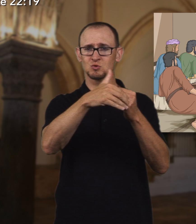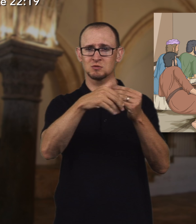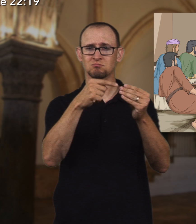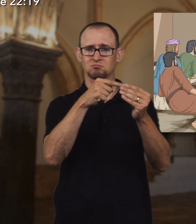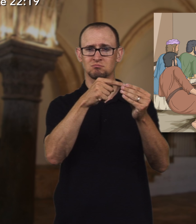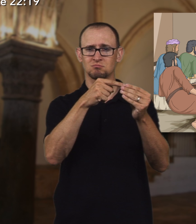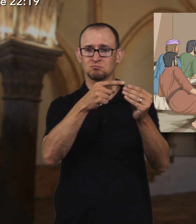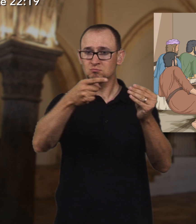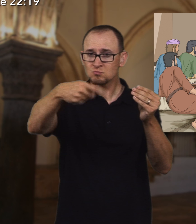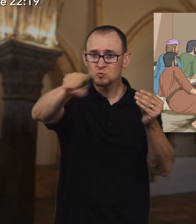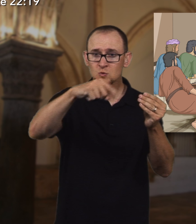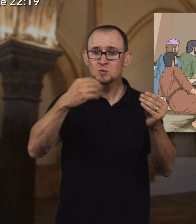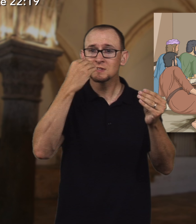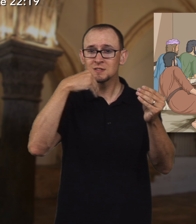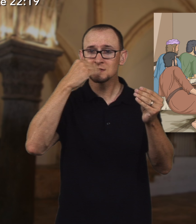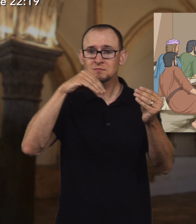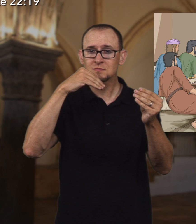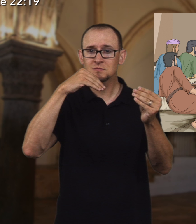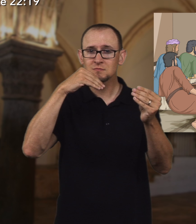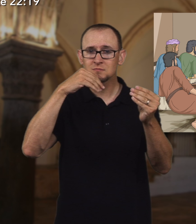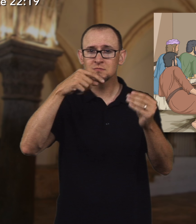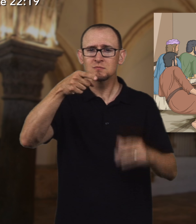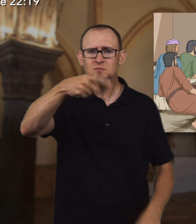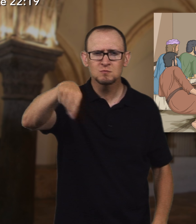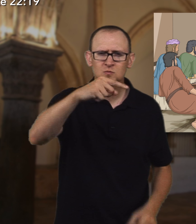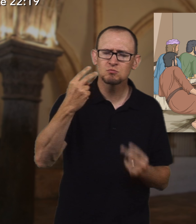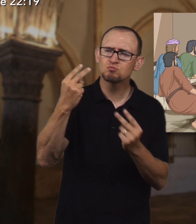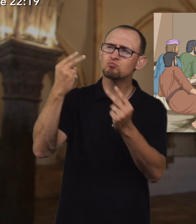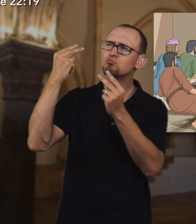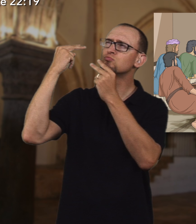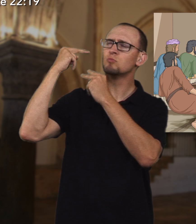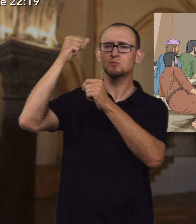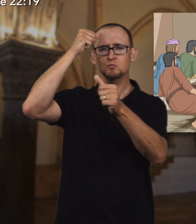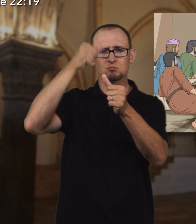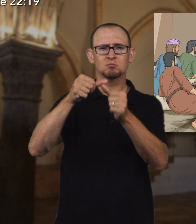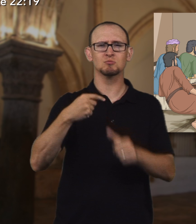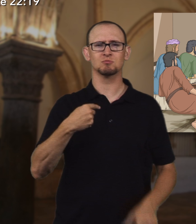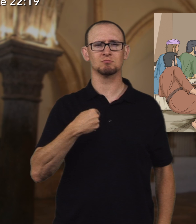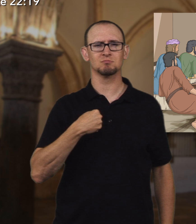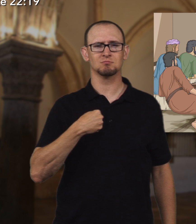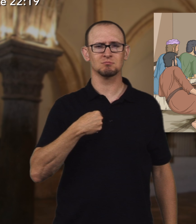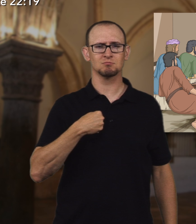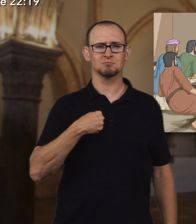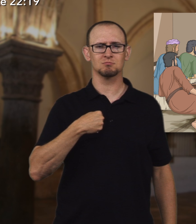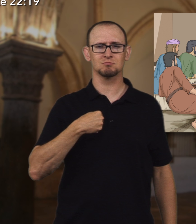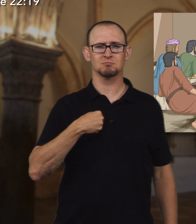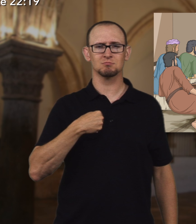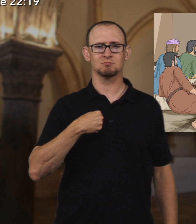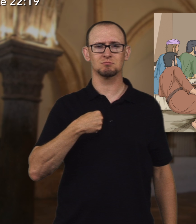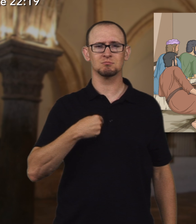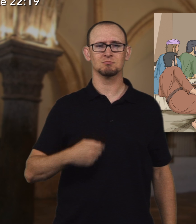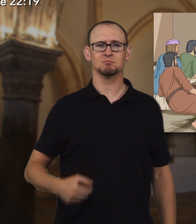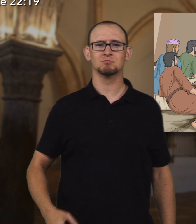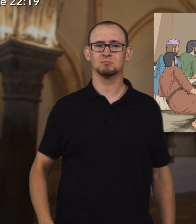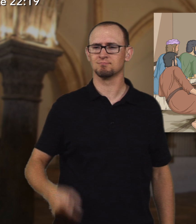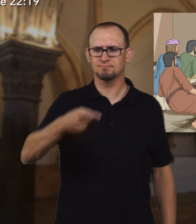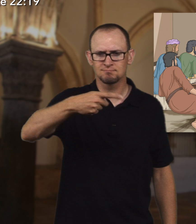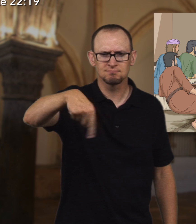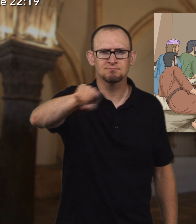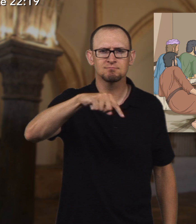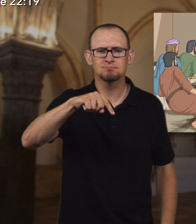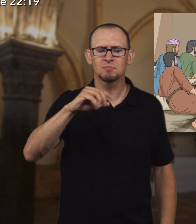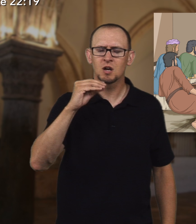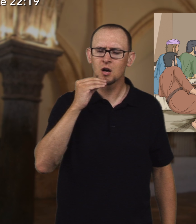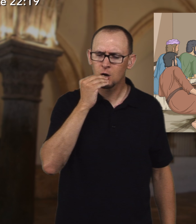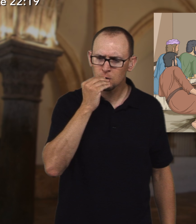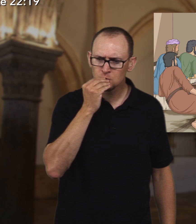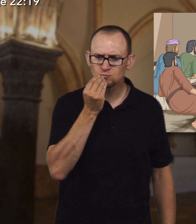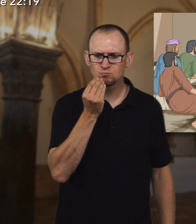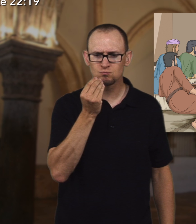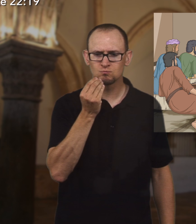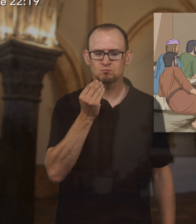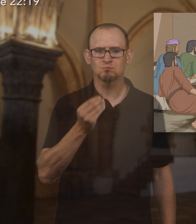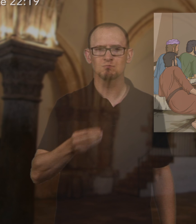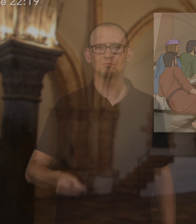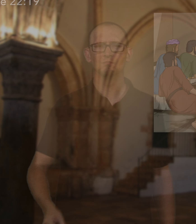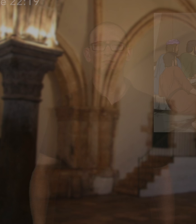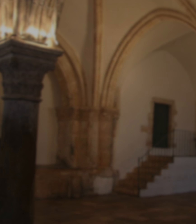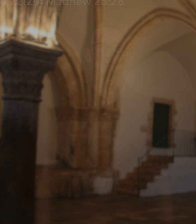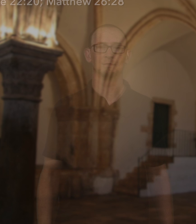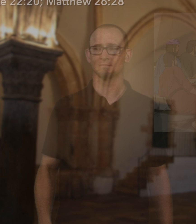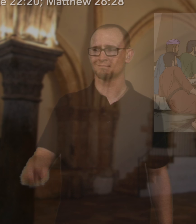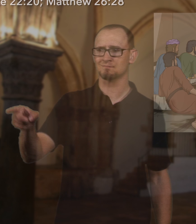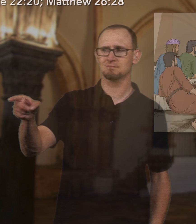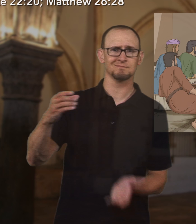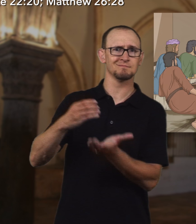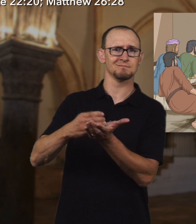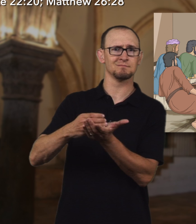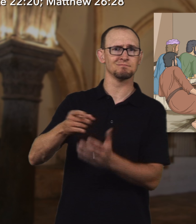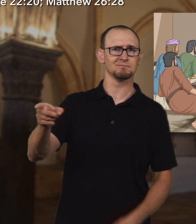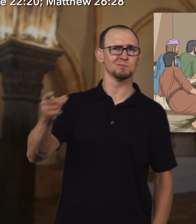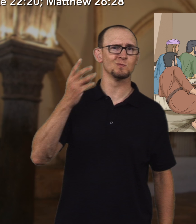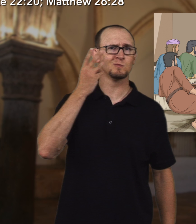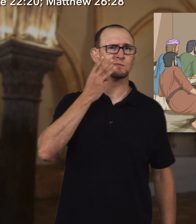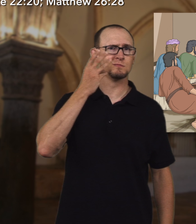do this in remembrance of Me.”